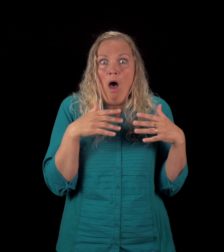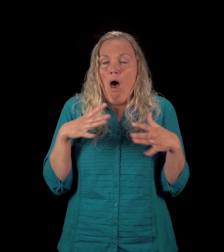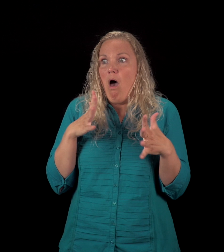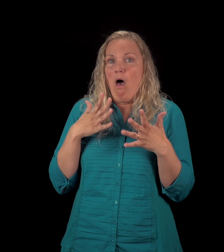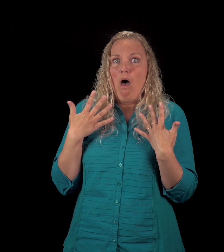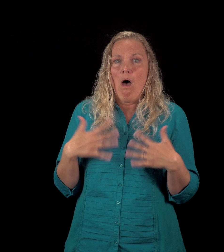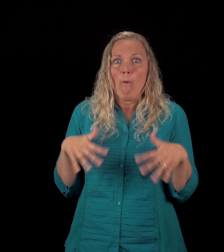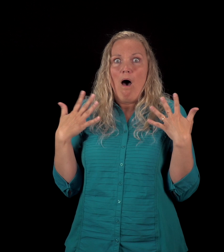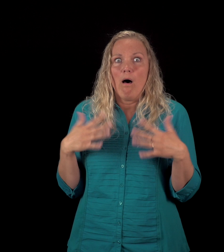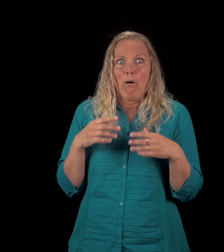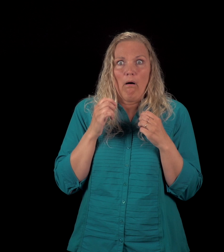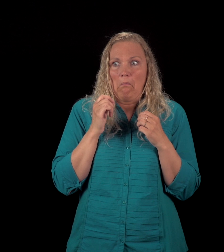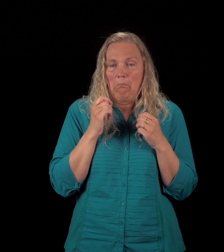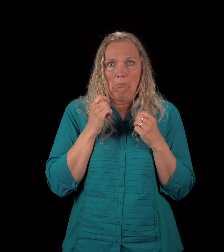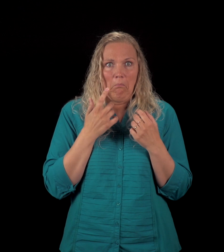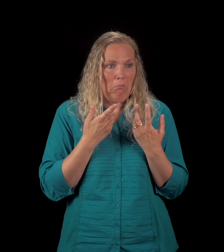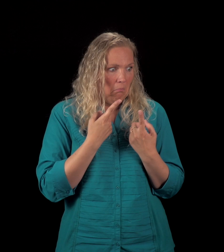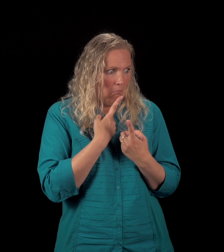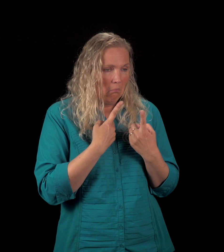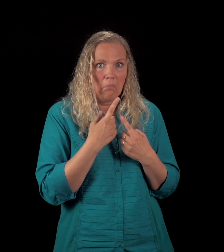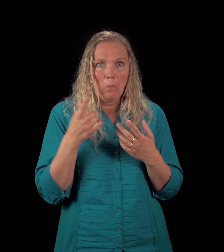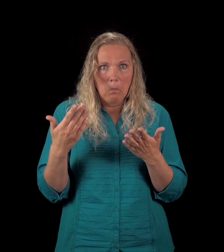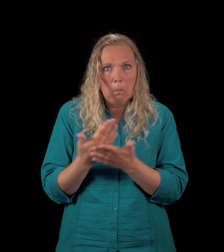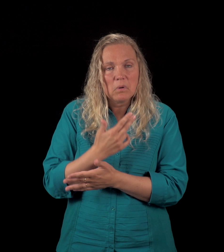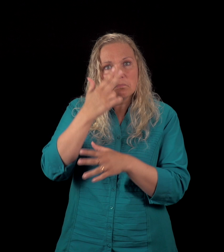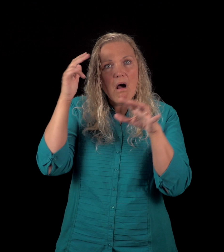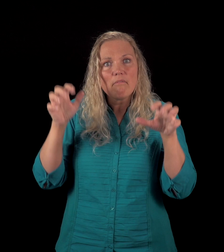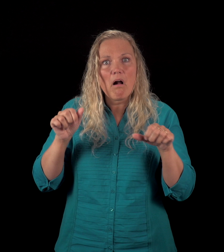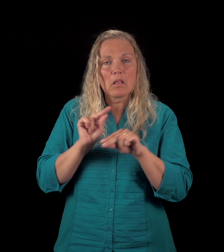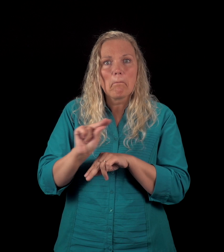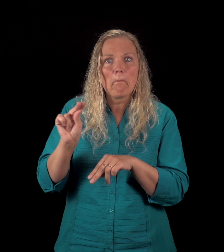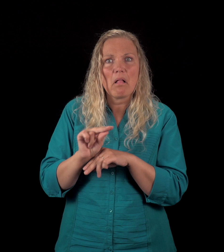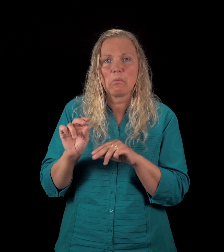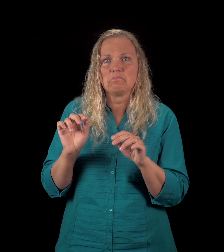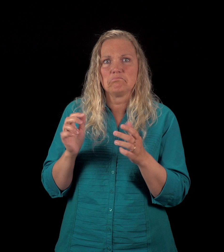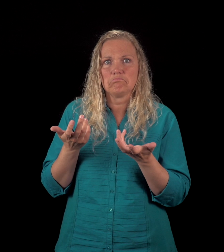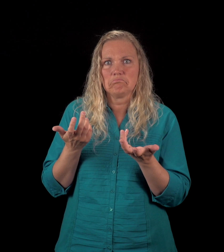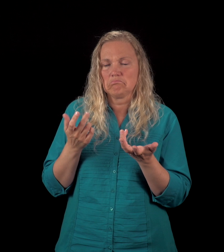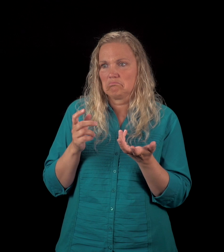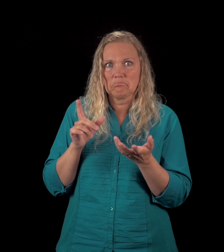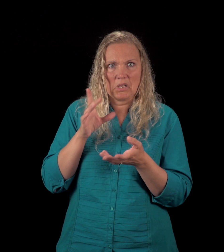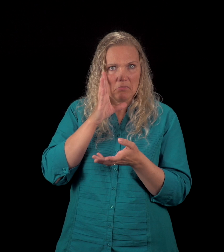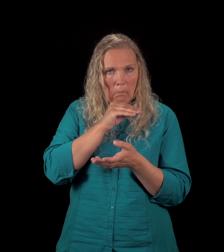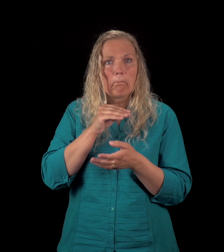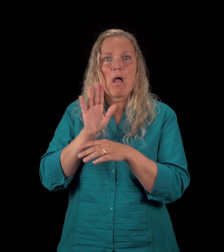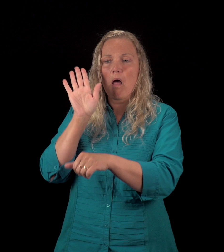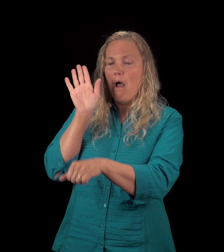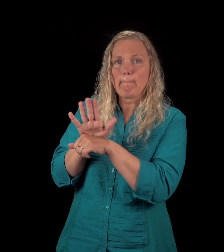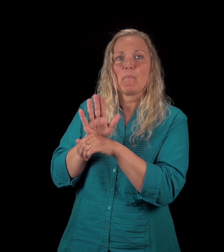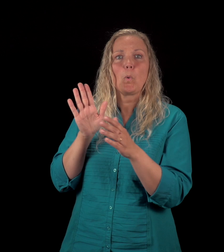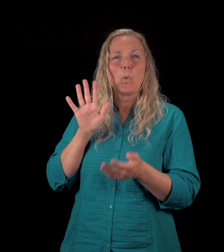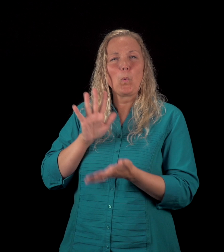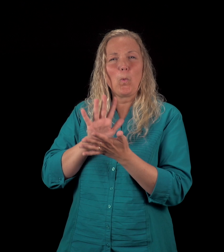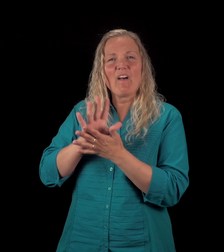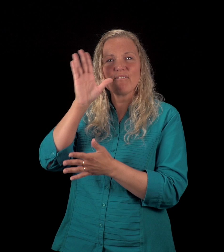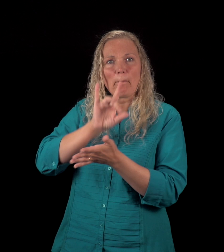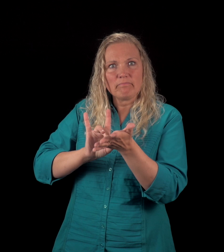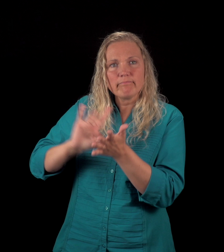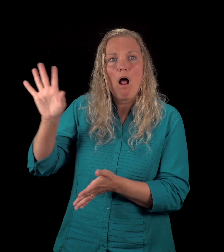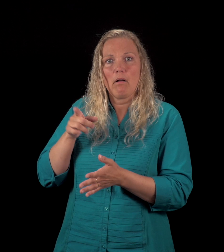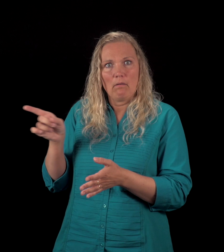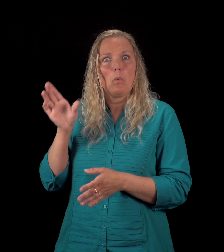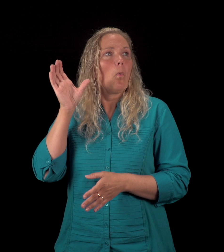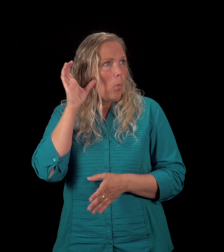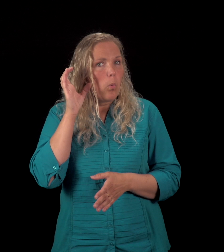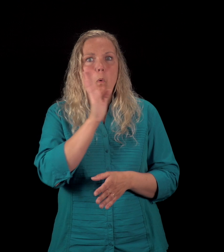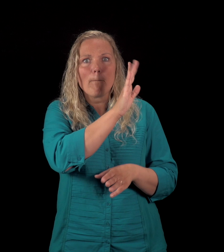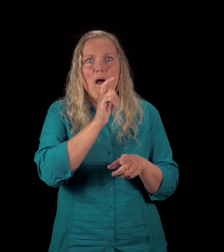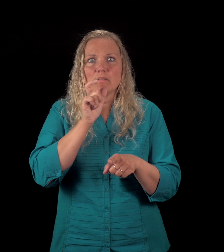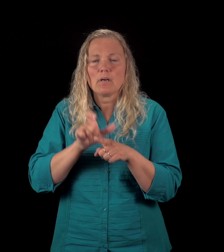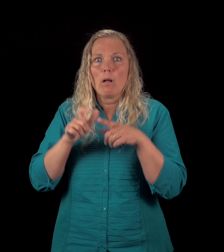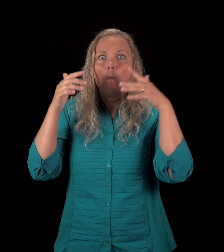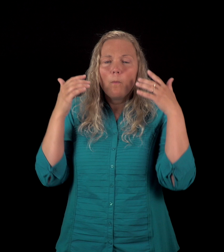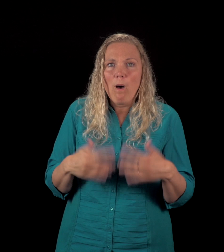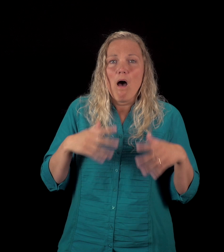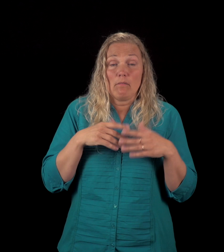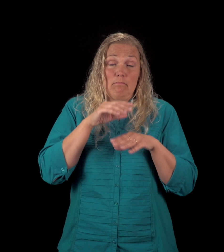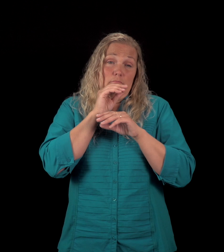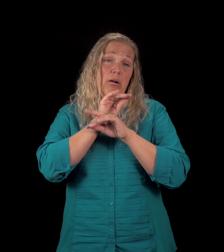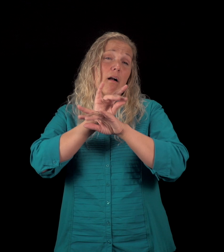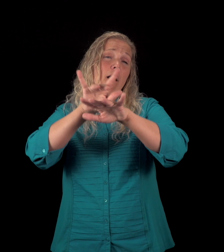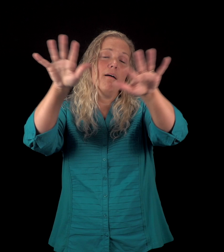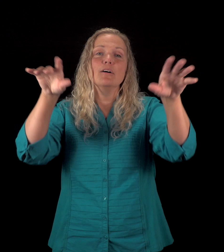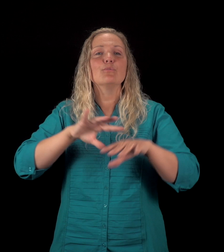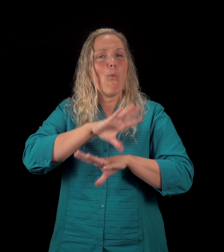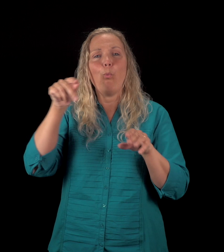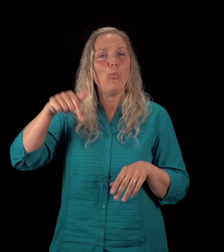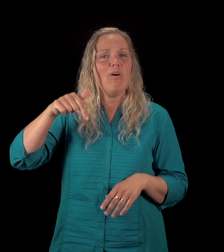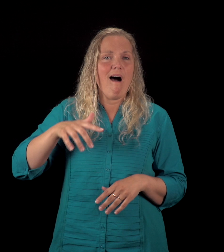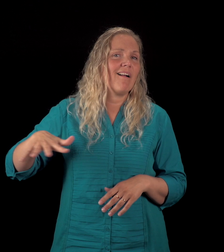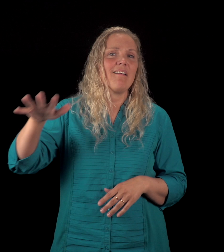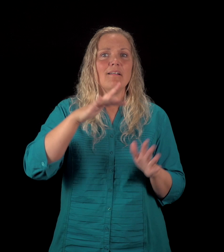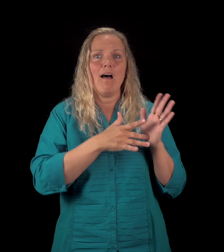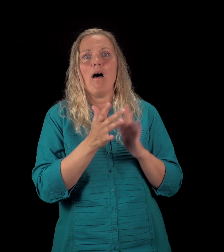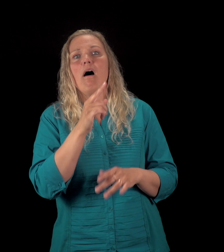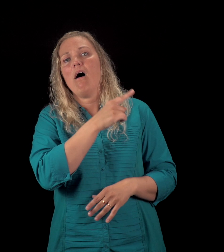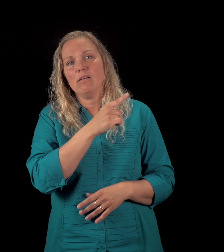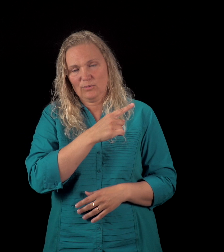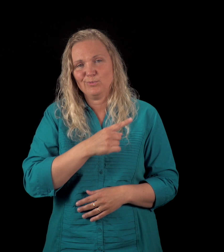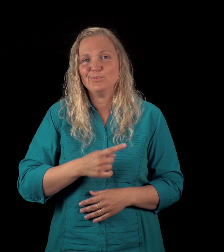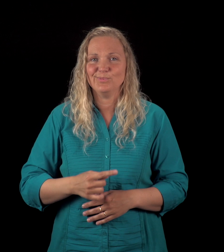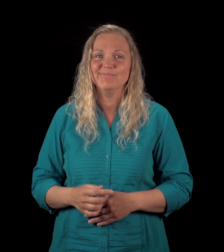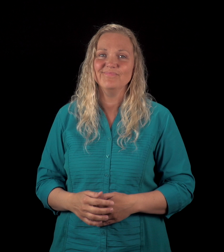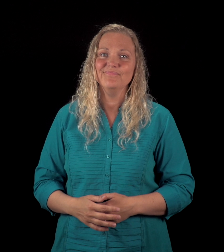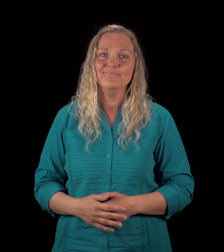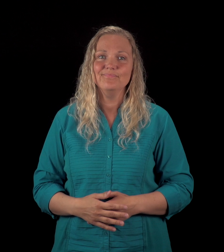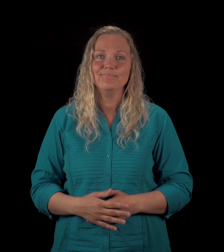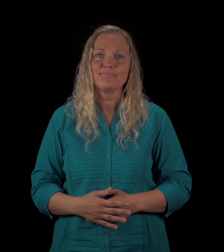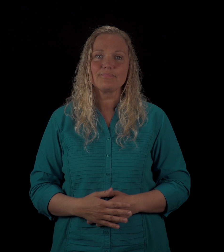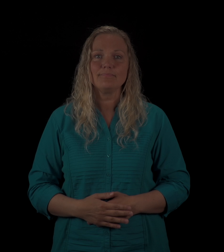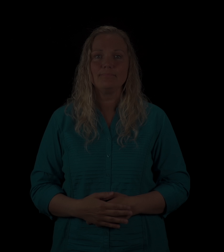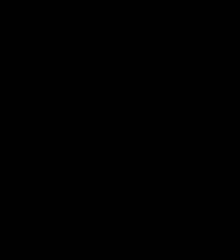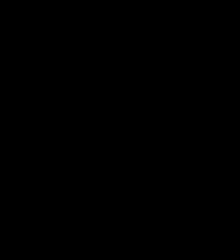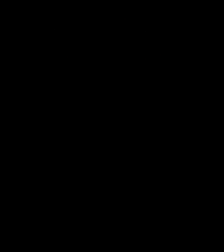A new teaching with authority! He commands even the unclean spirits, and they obey Him!” And the news about Jesus spread quickly through the whole region of Galilee.